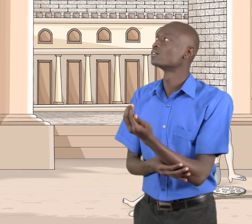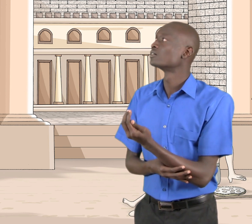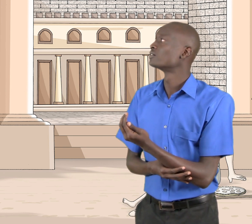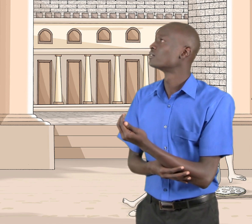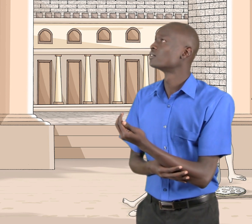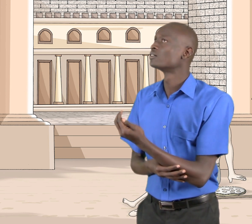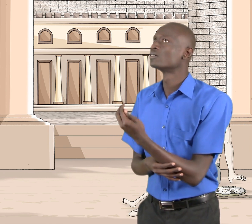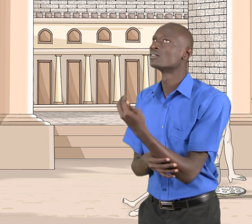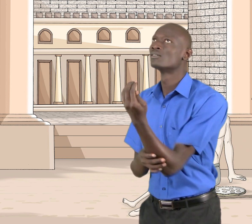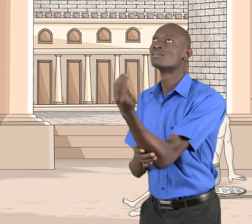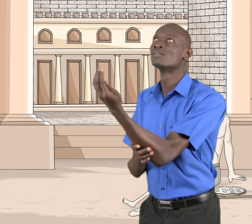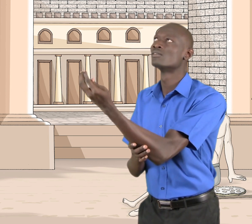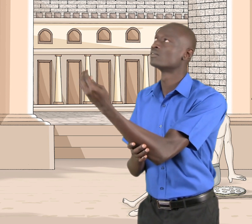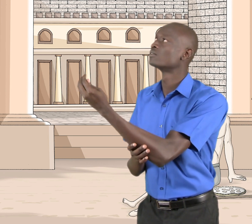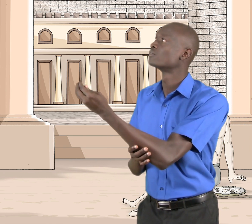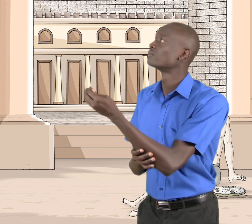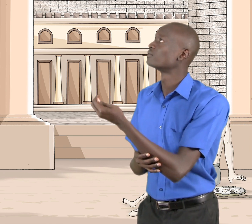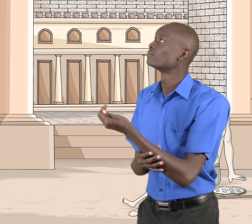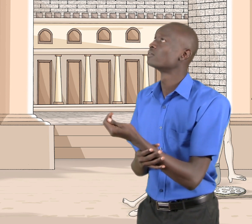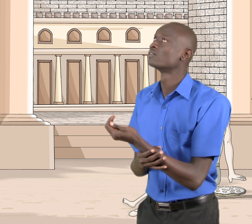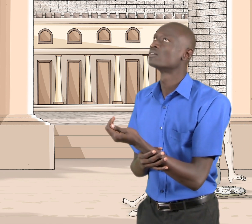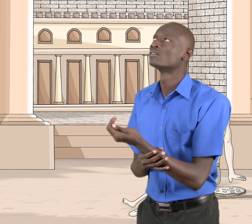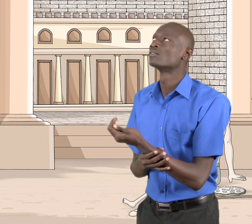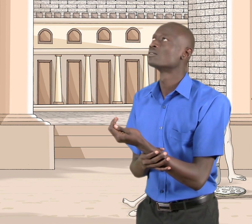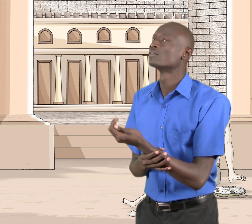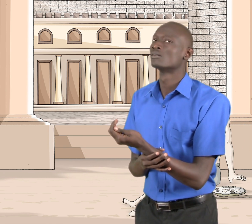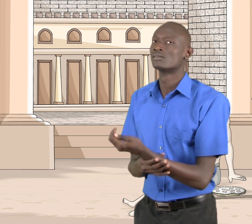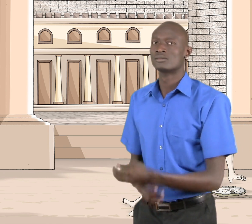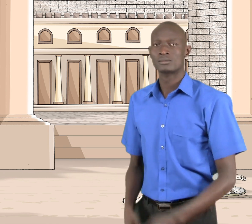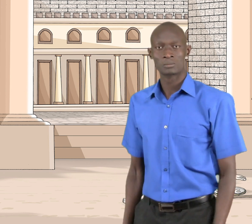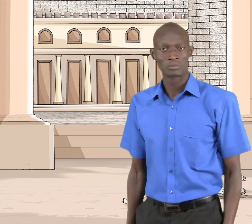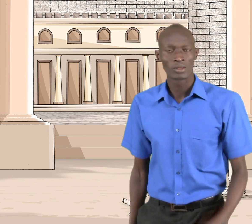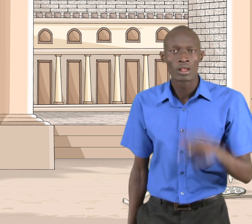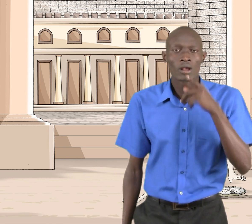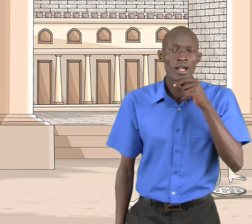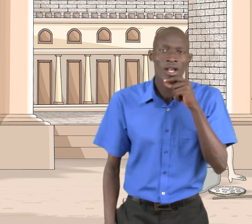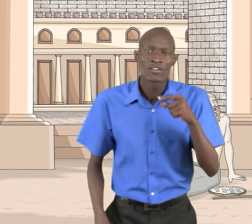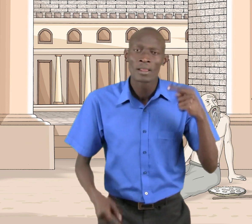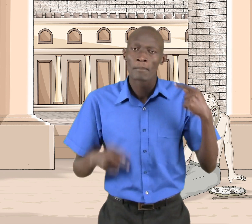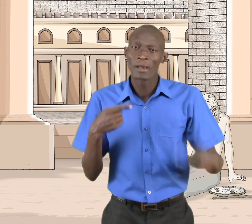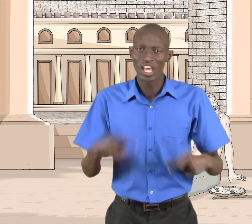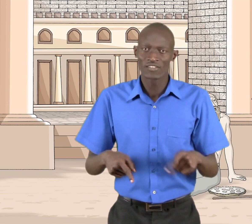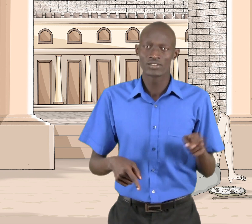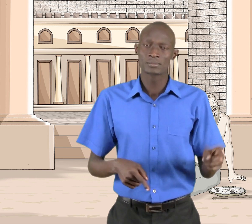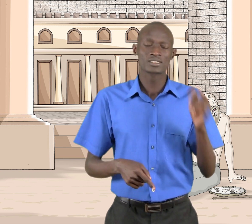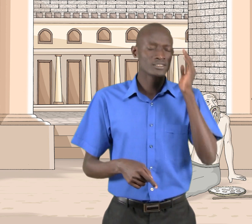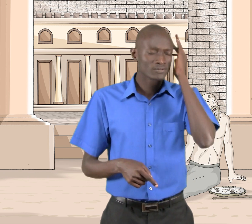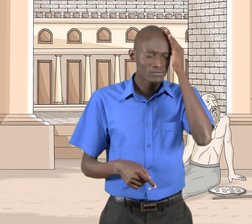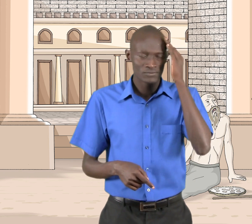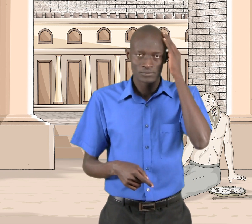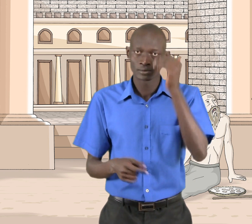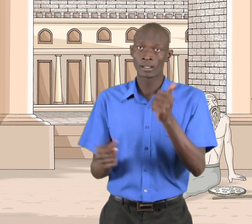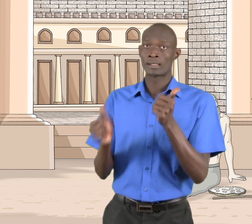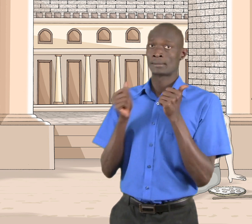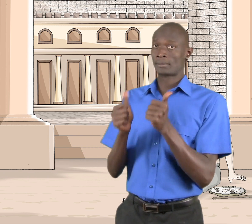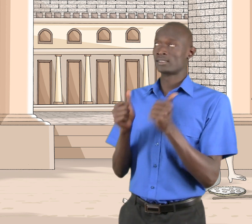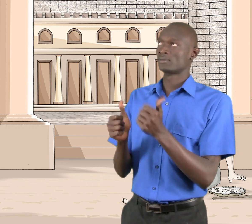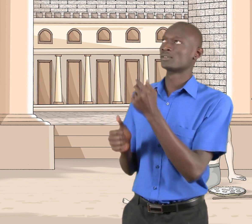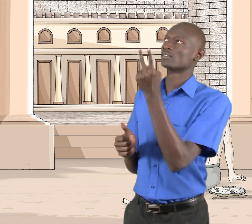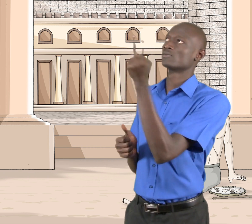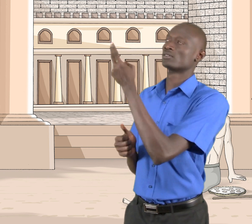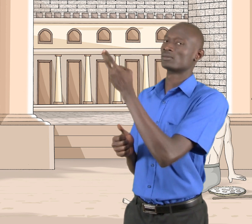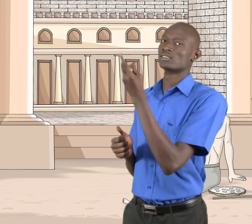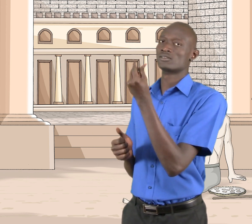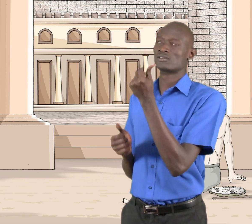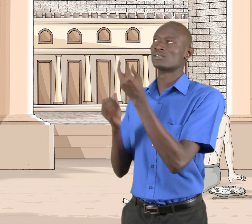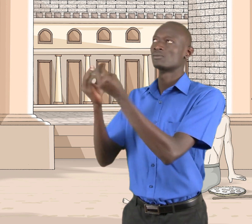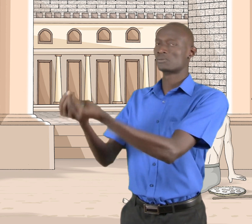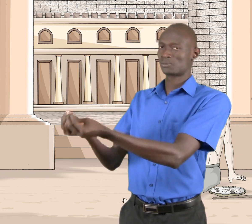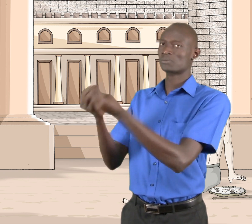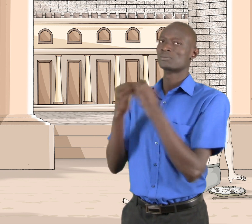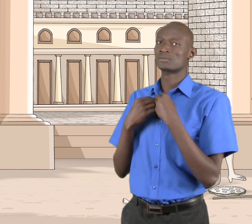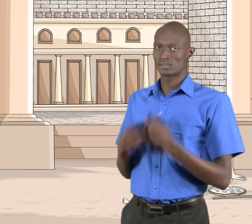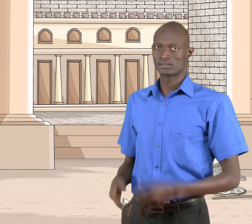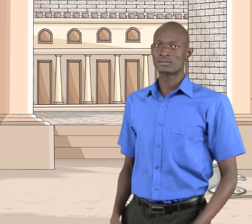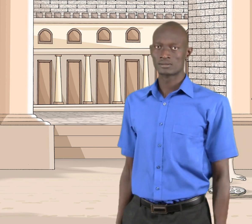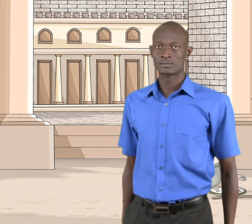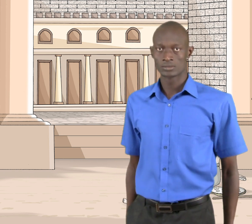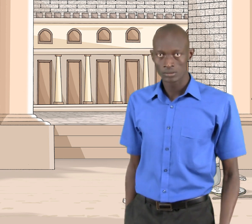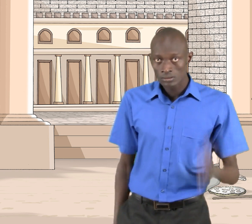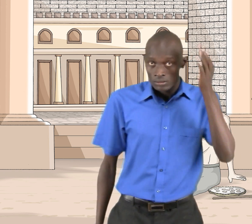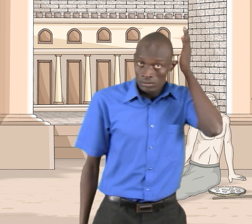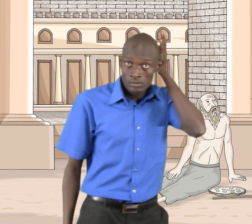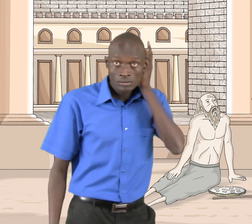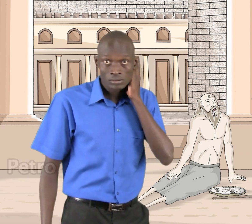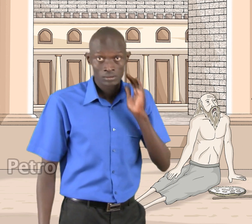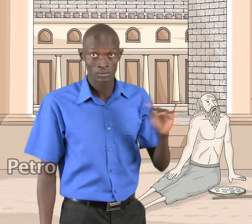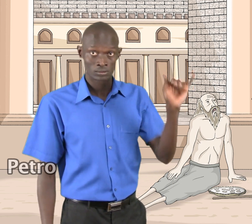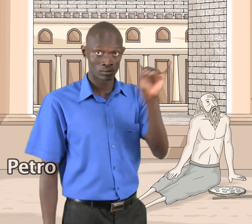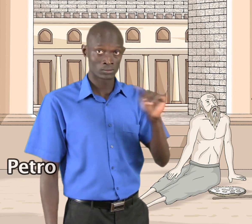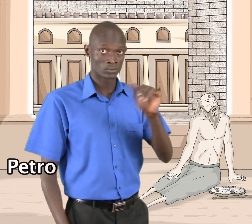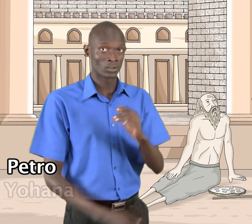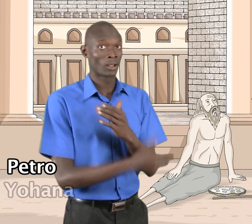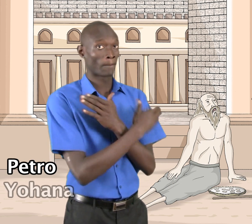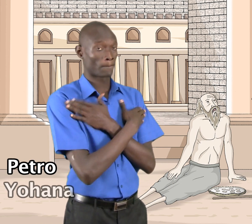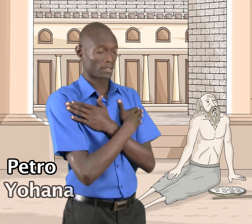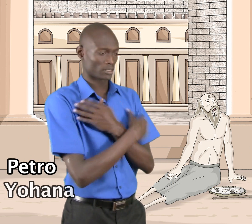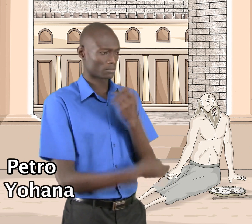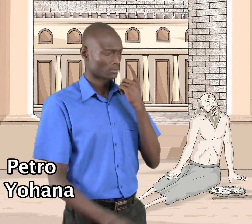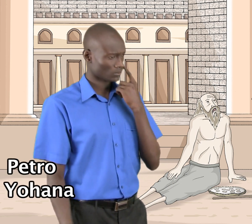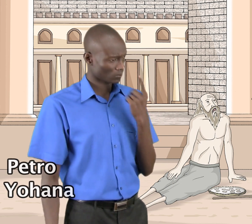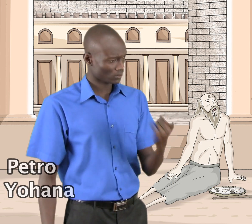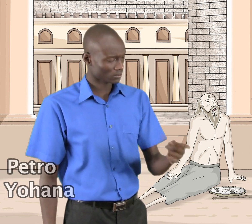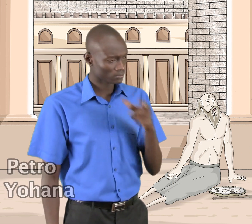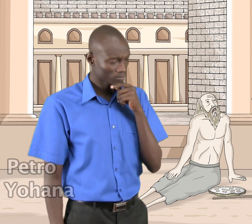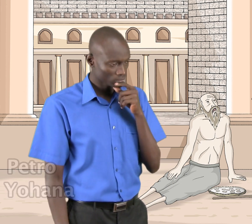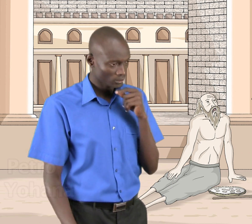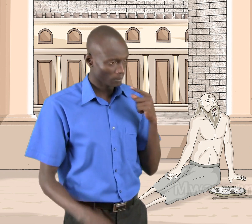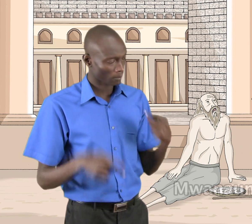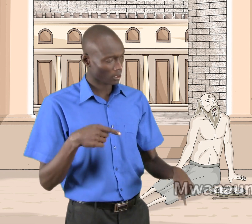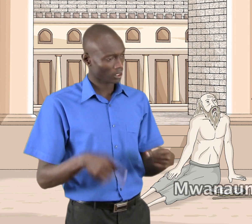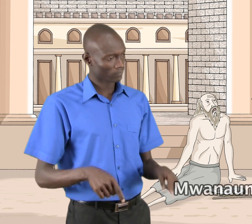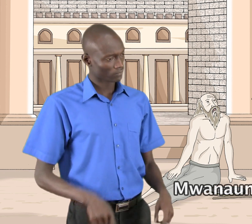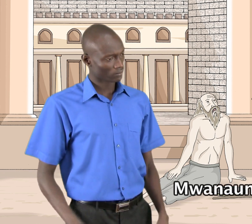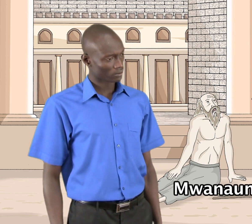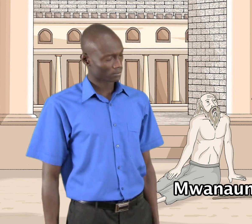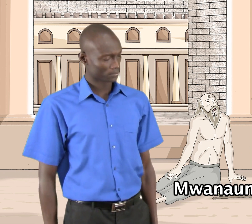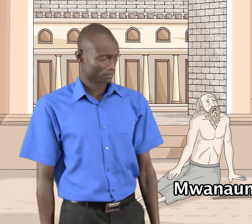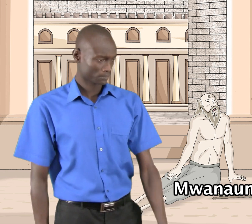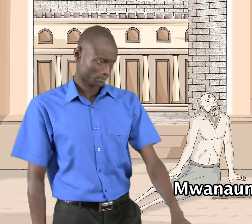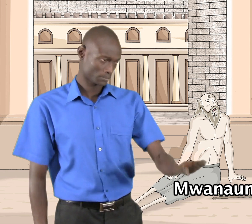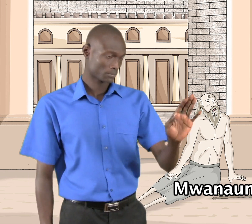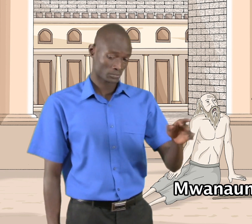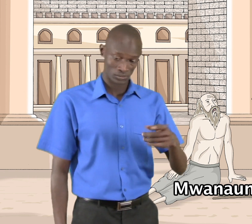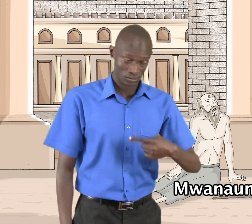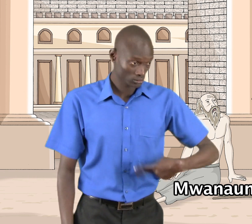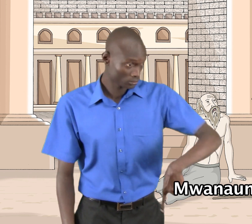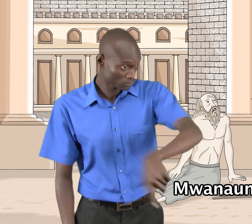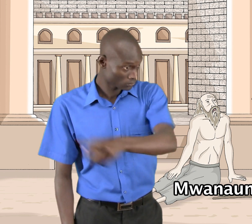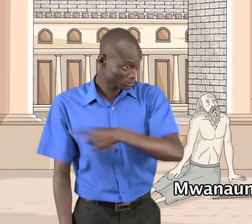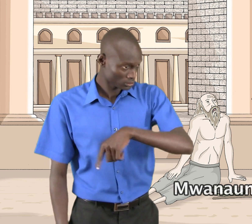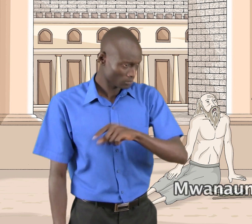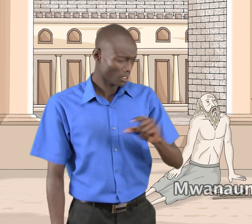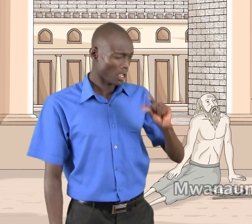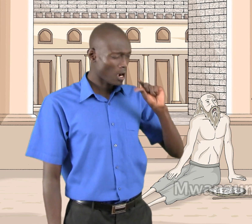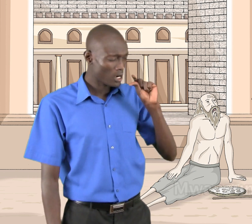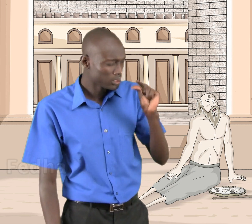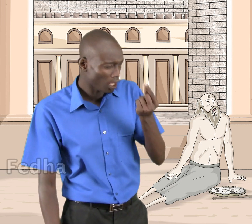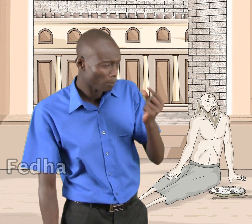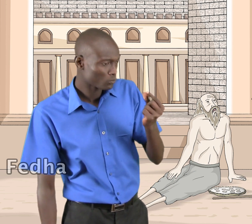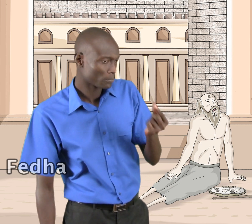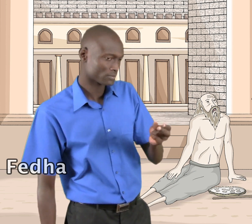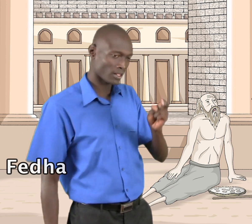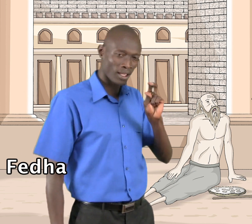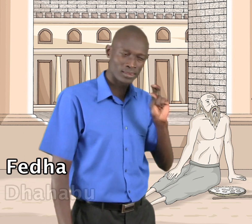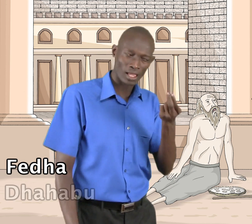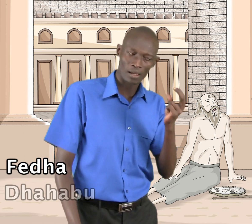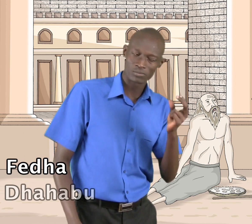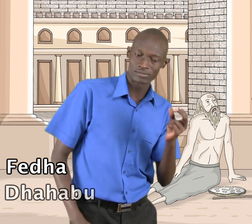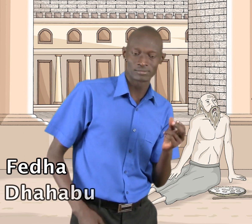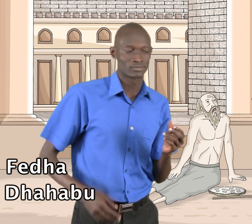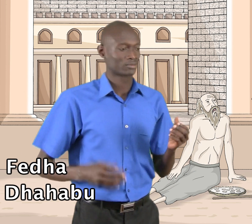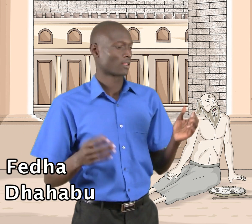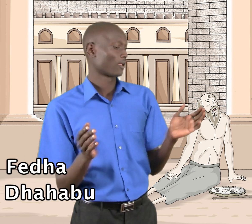So the man gave them his attention, expecting to receive something from them.